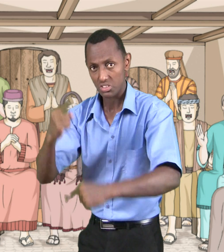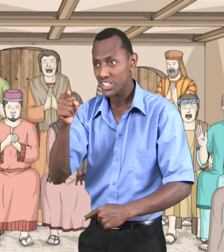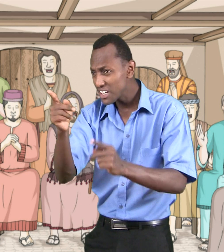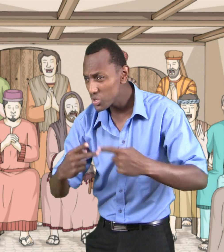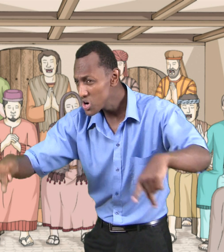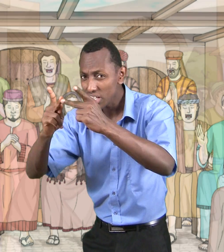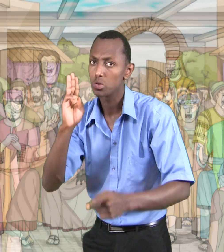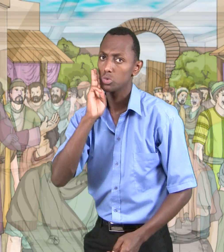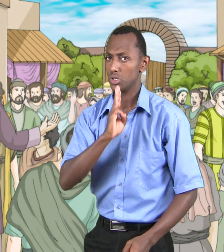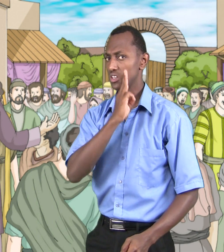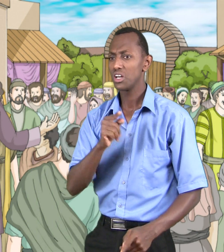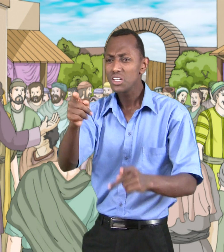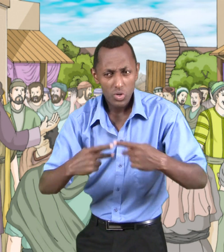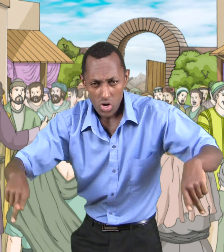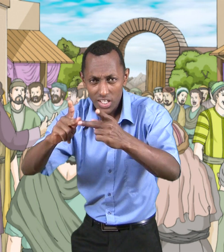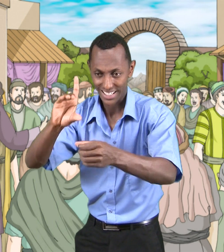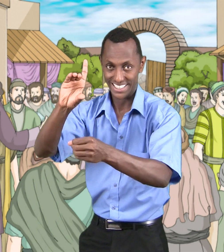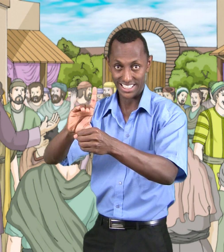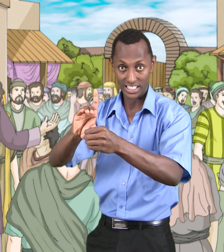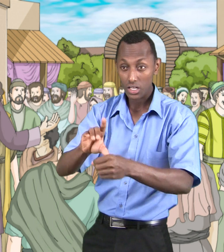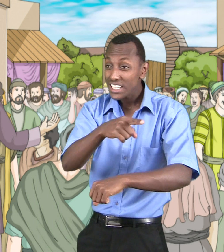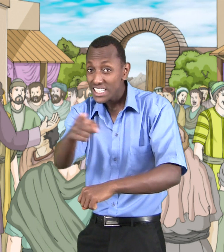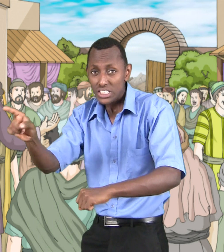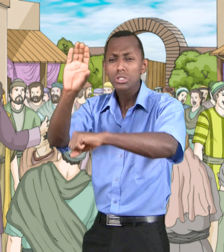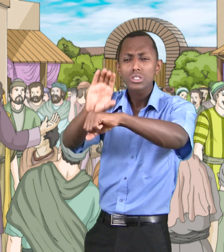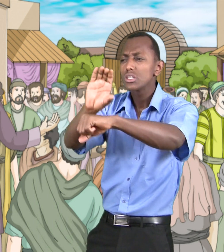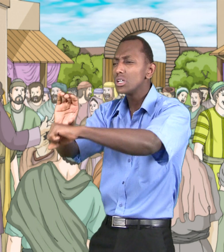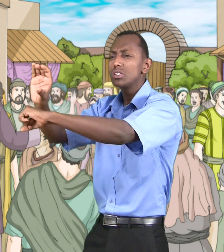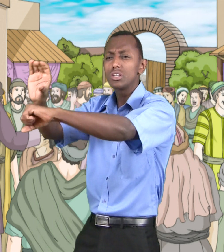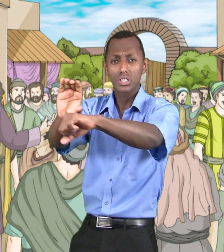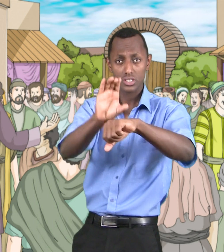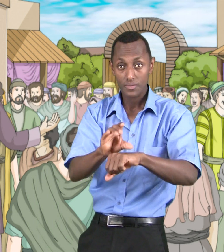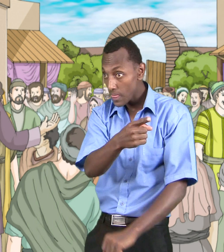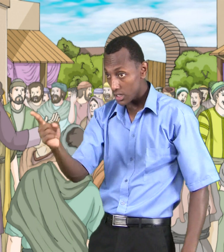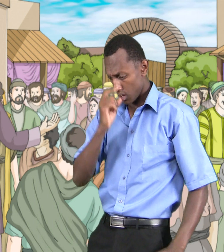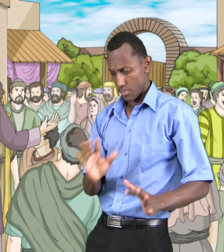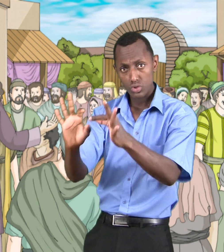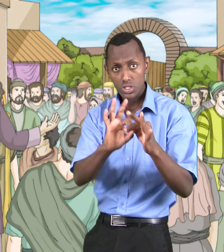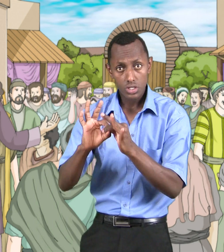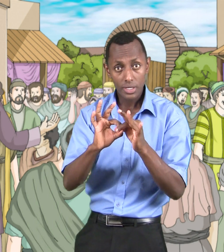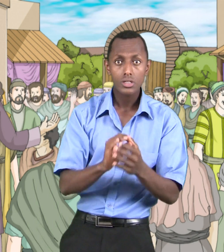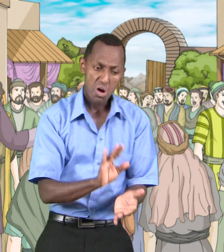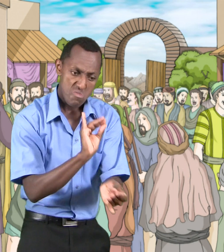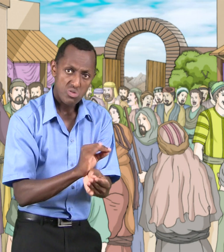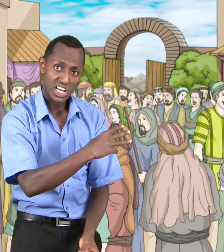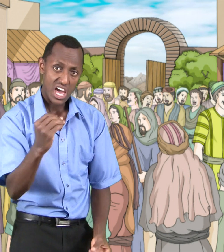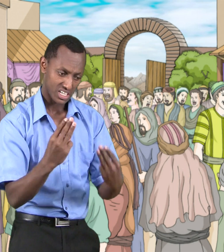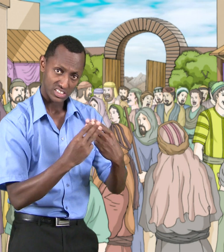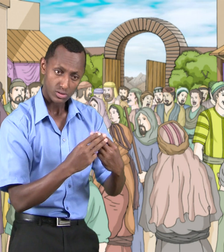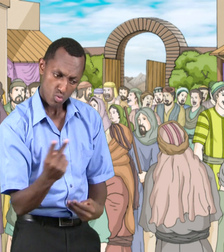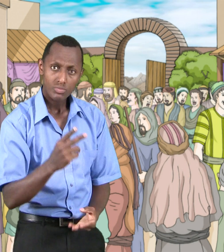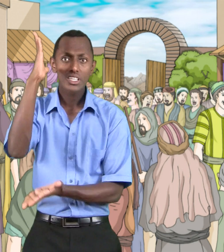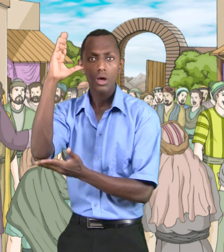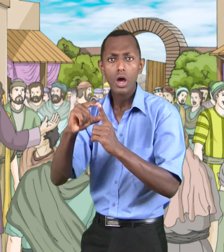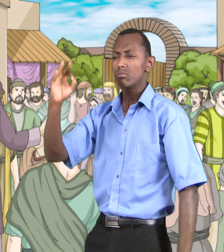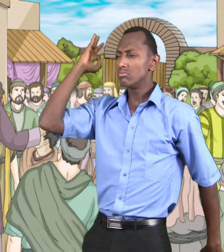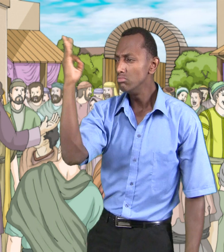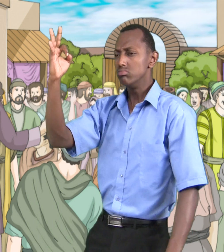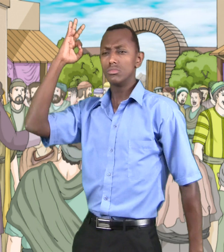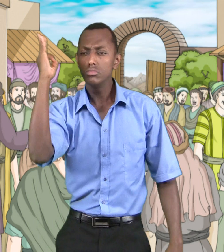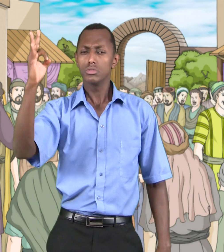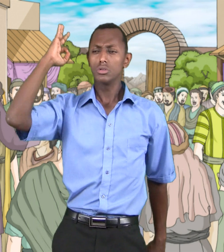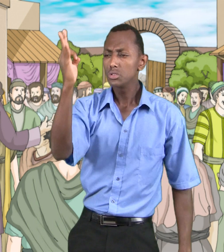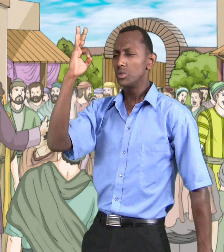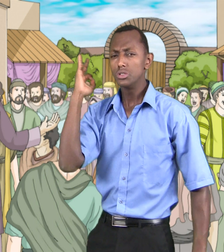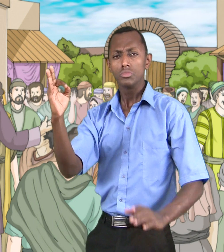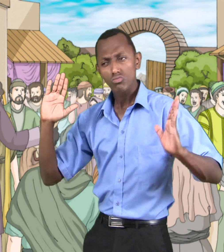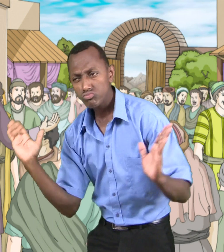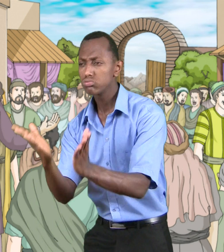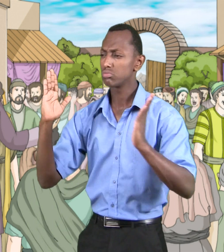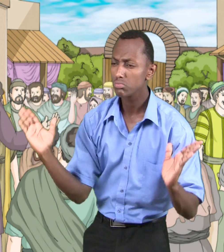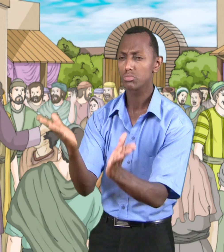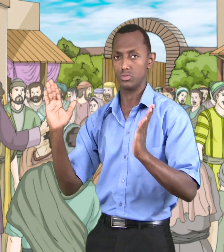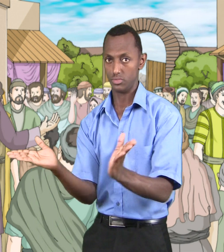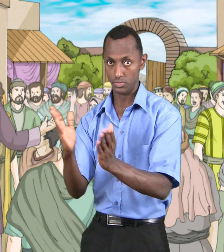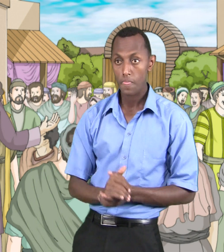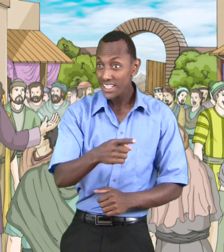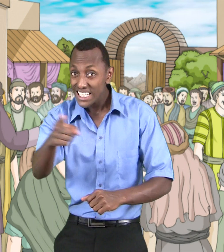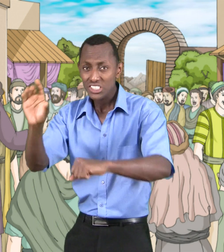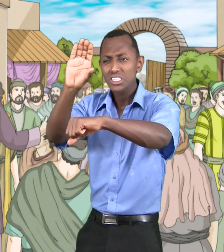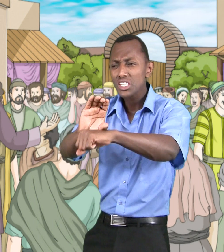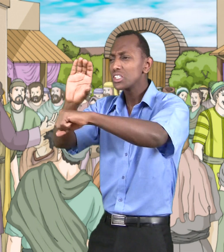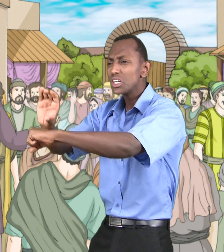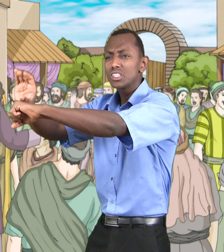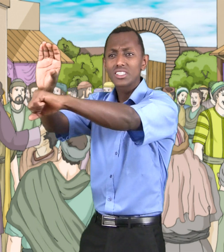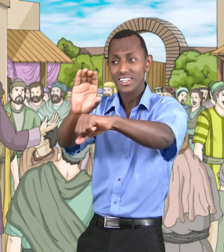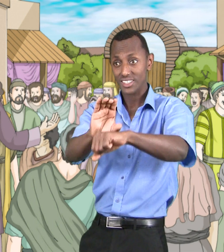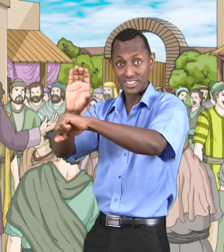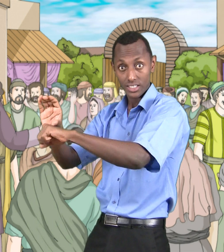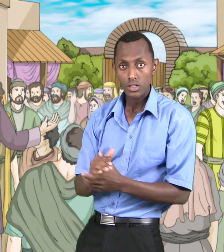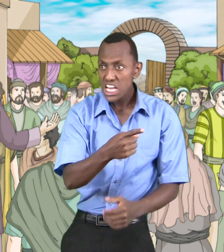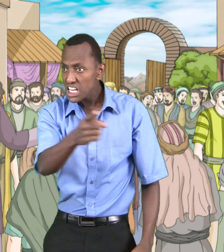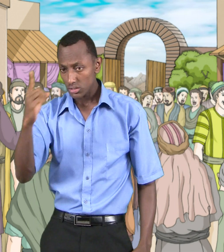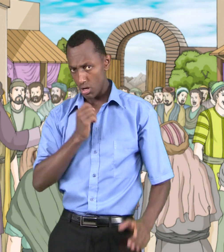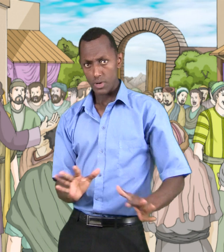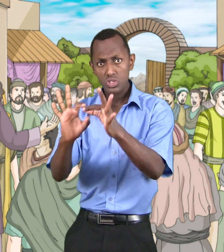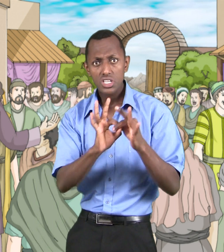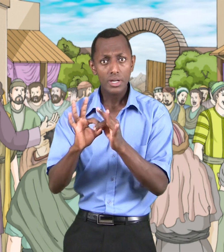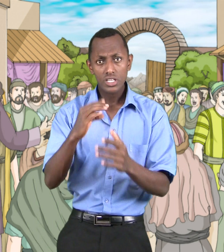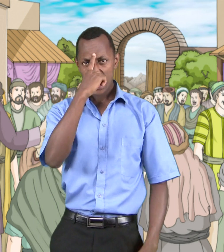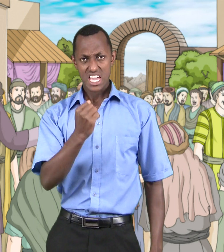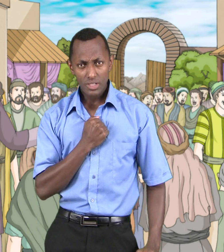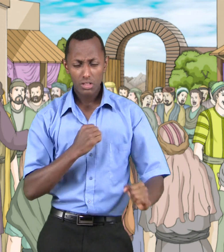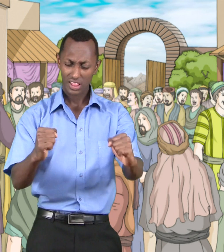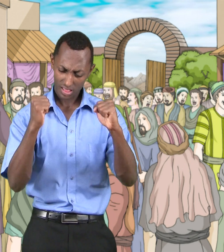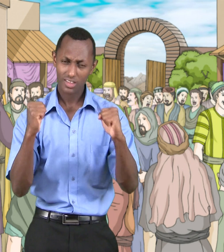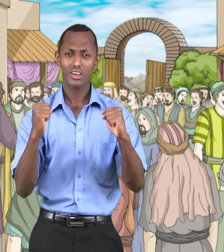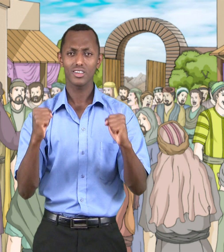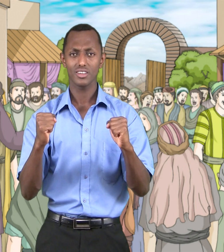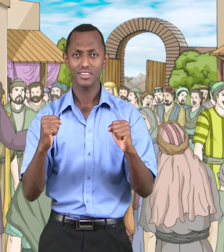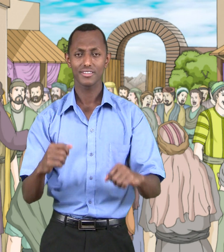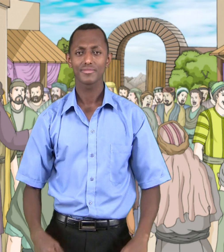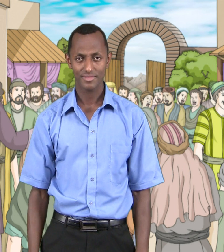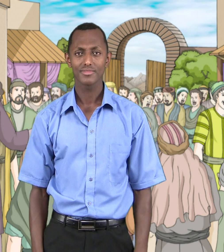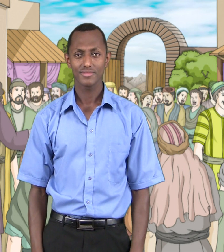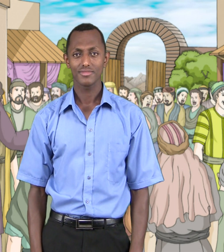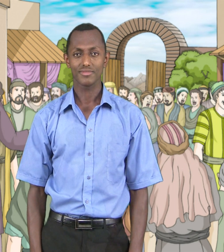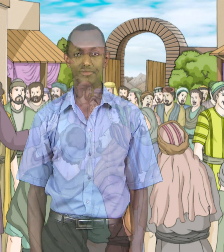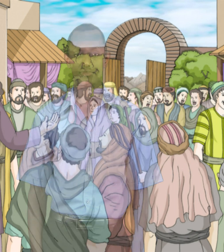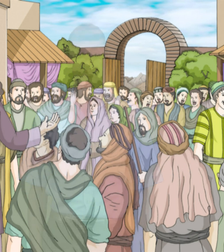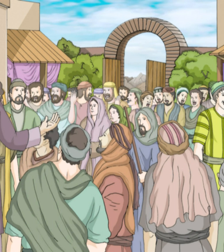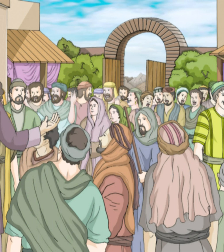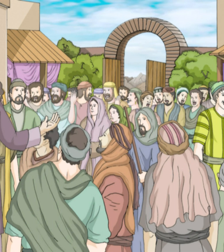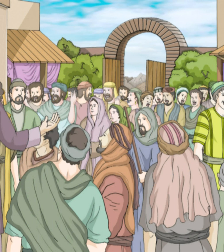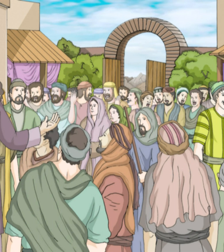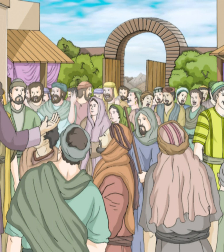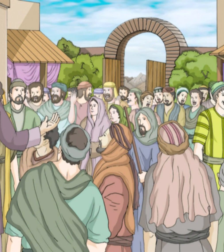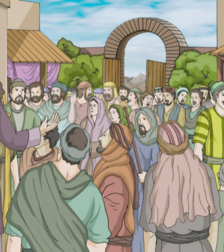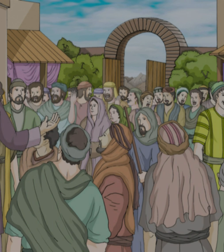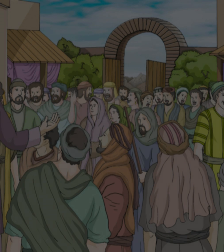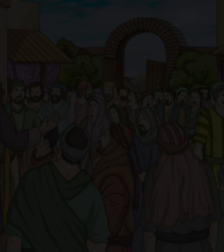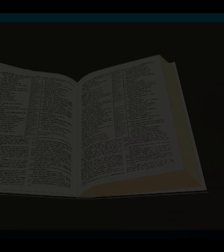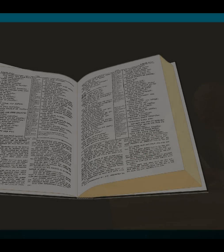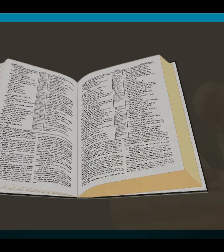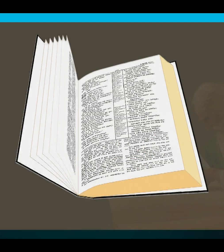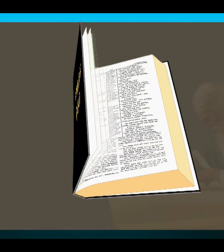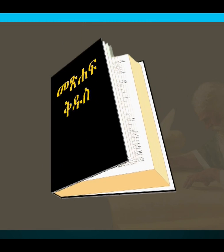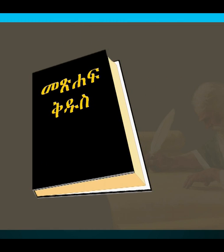And he traveled through Syria and Cilicia, strengthening the churches.